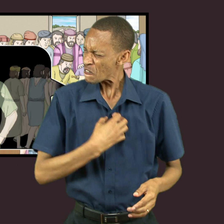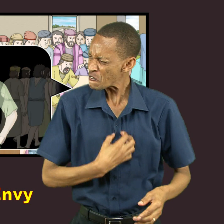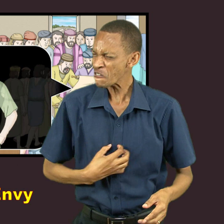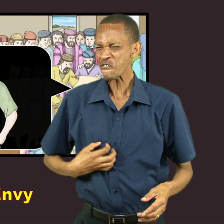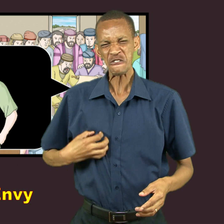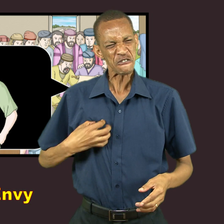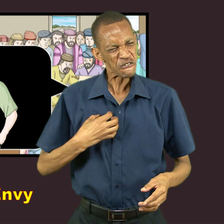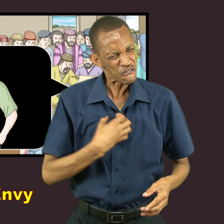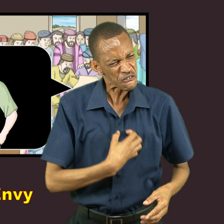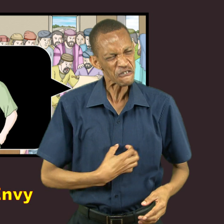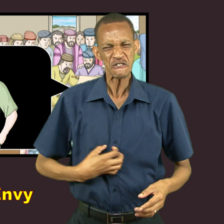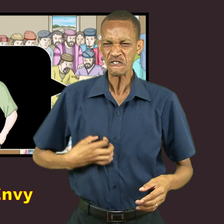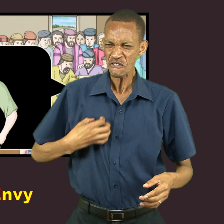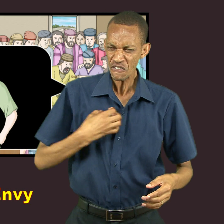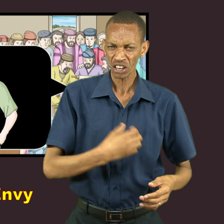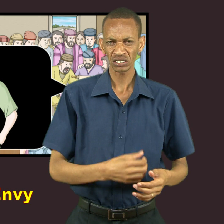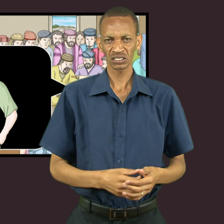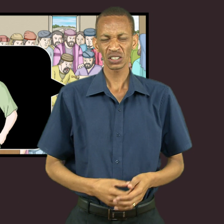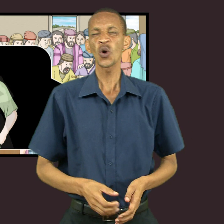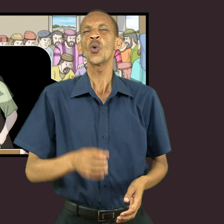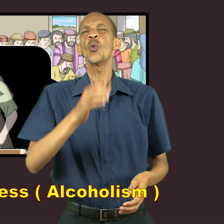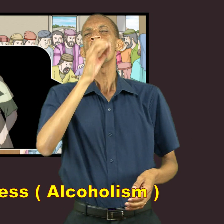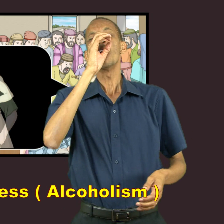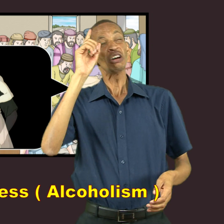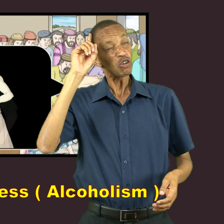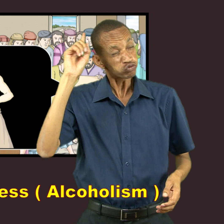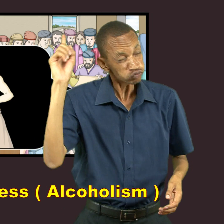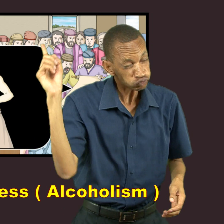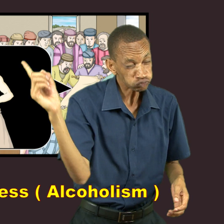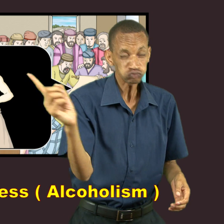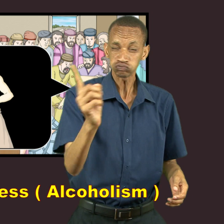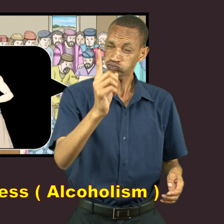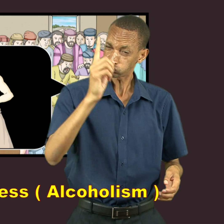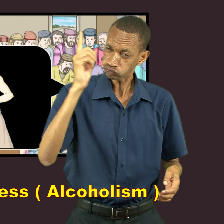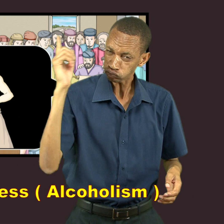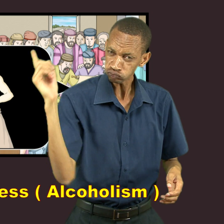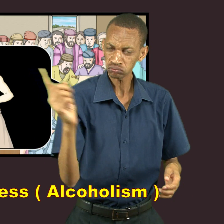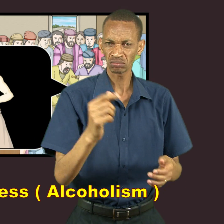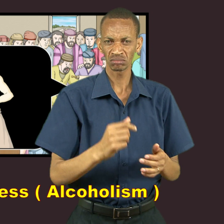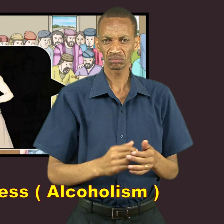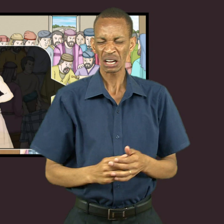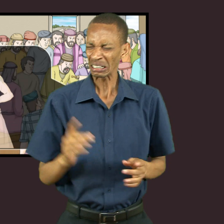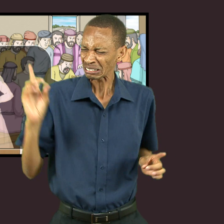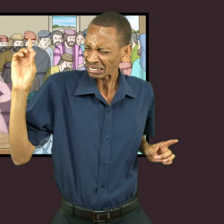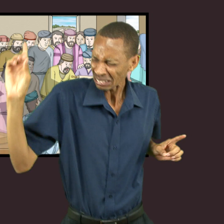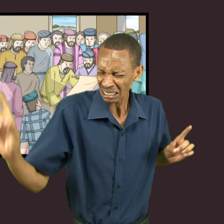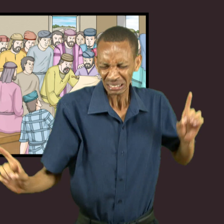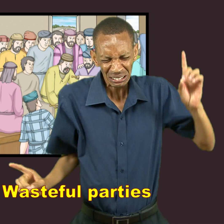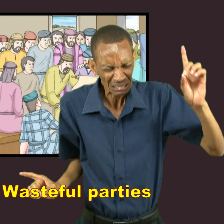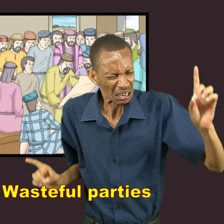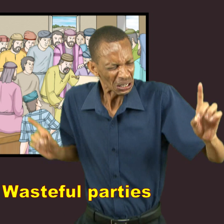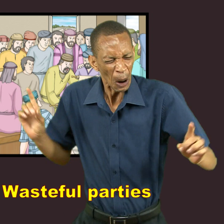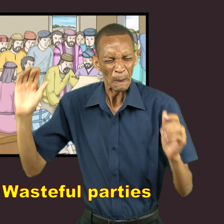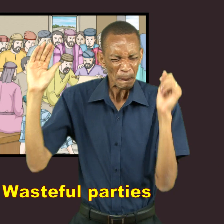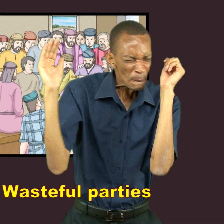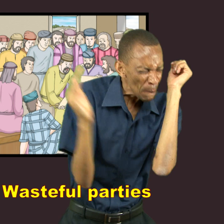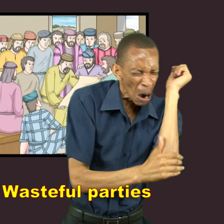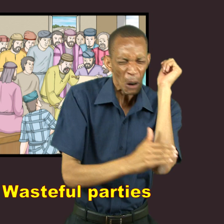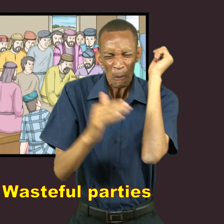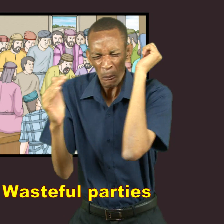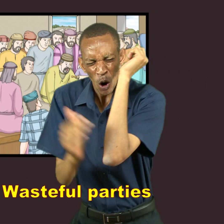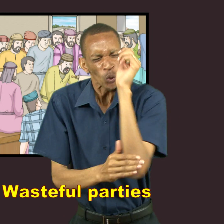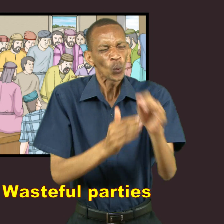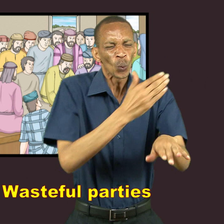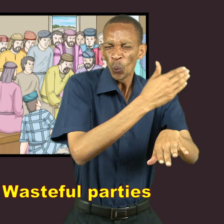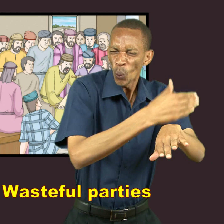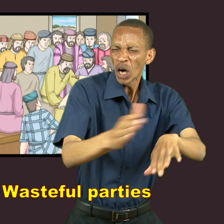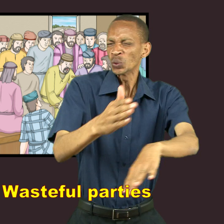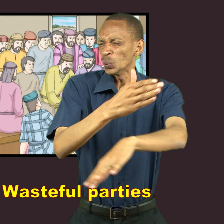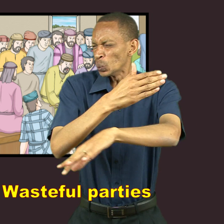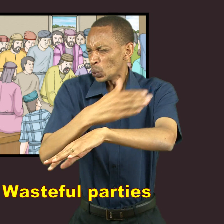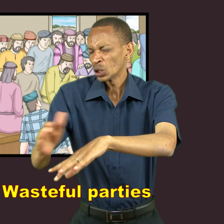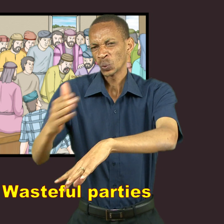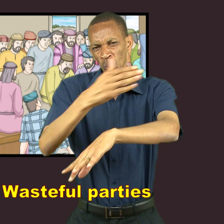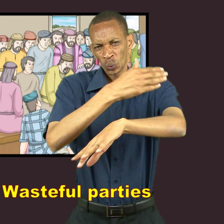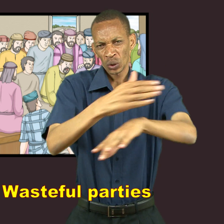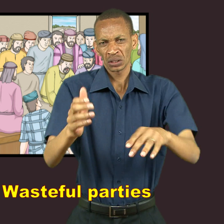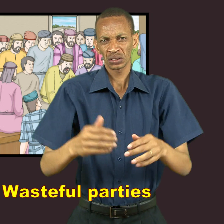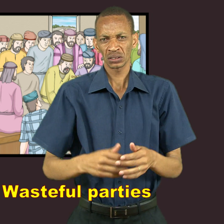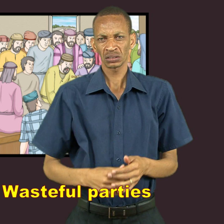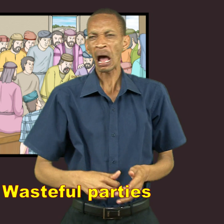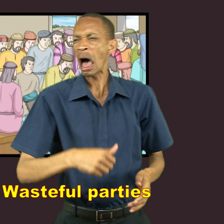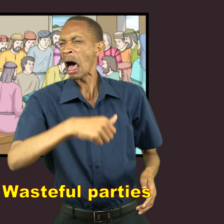drunkenness, orgies, and the like.